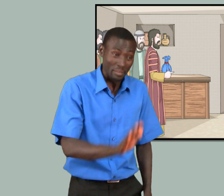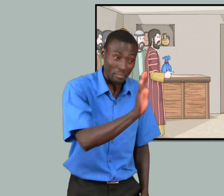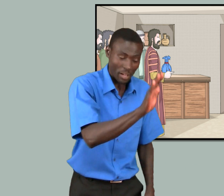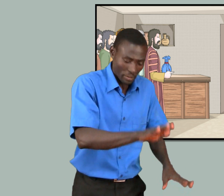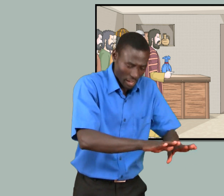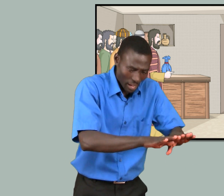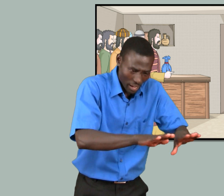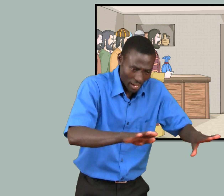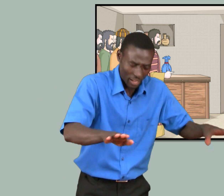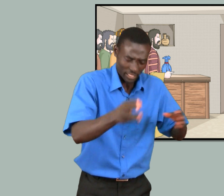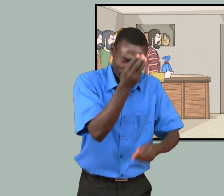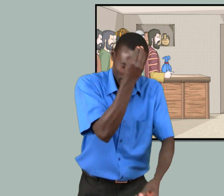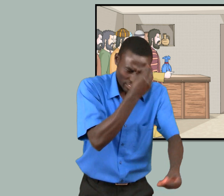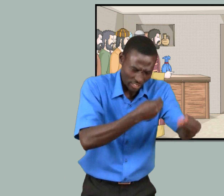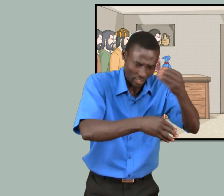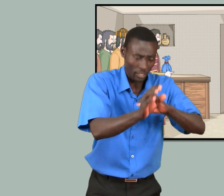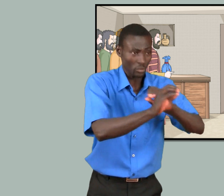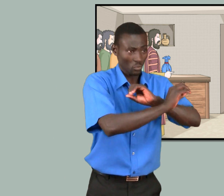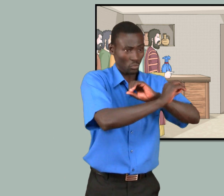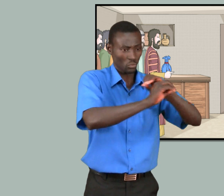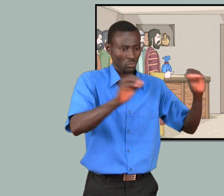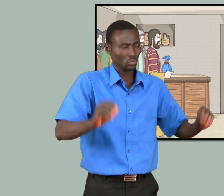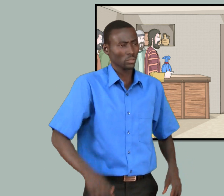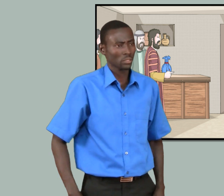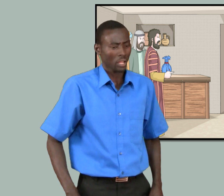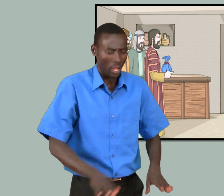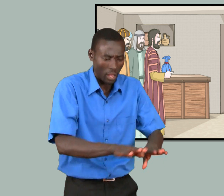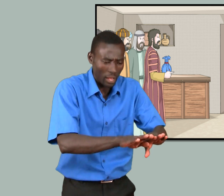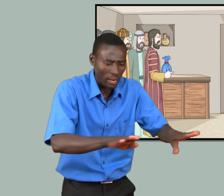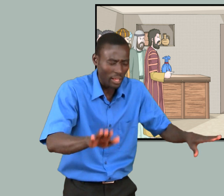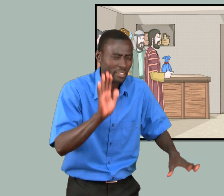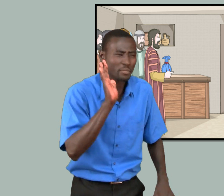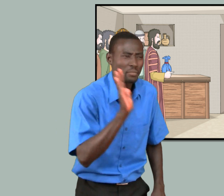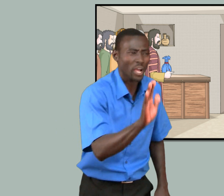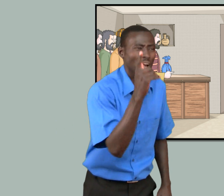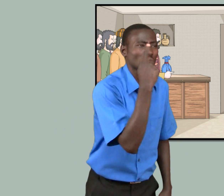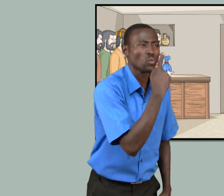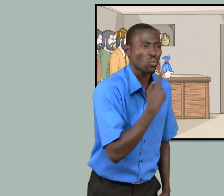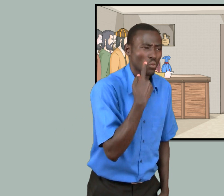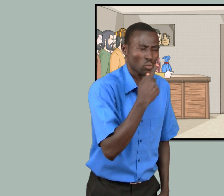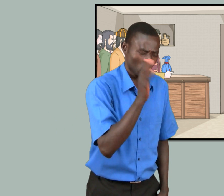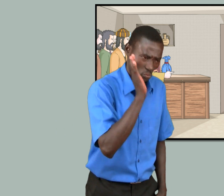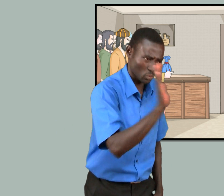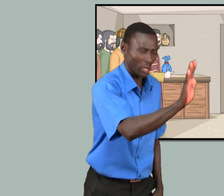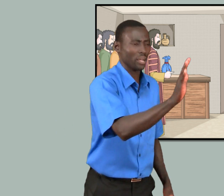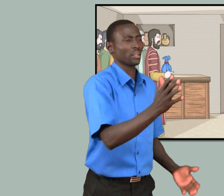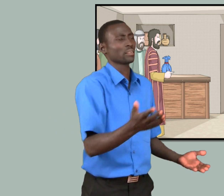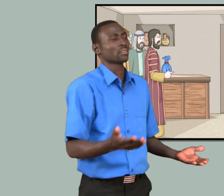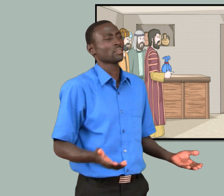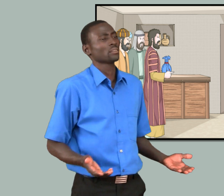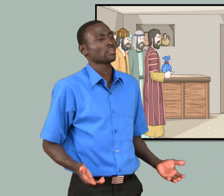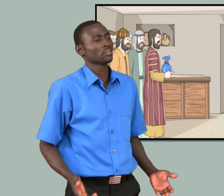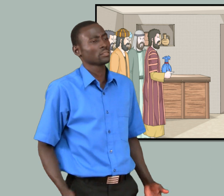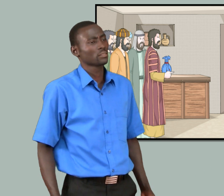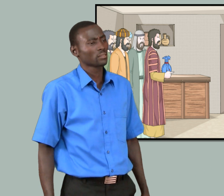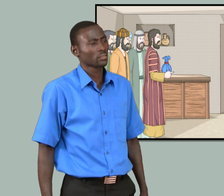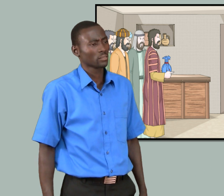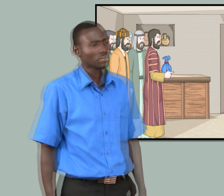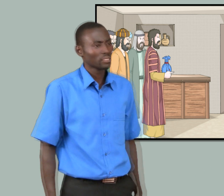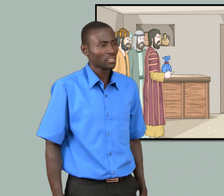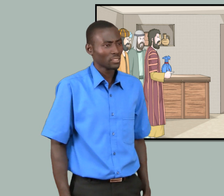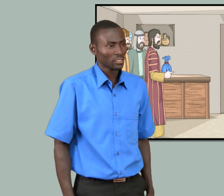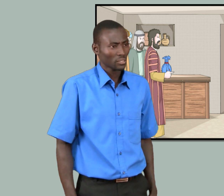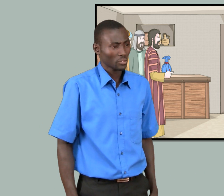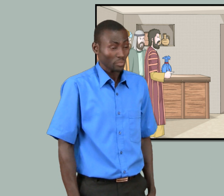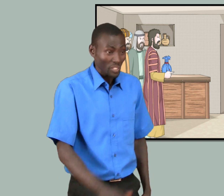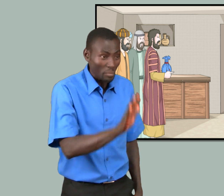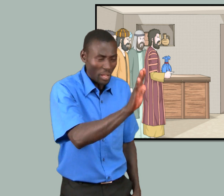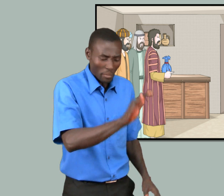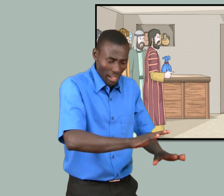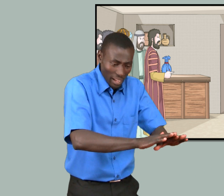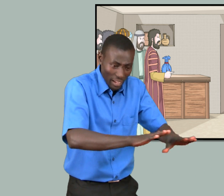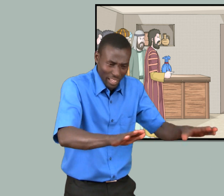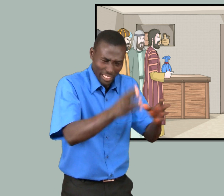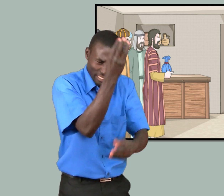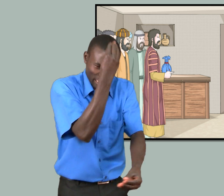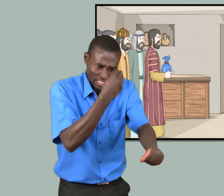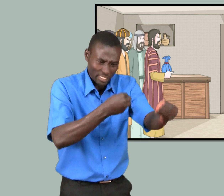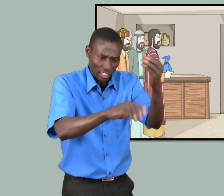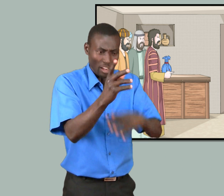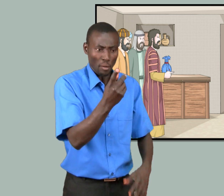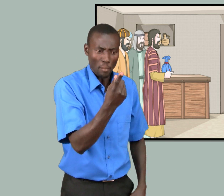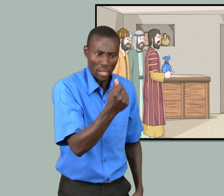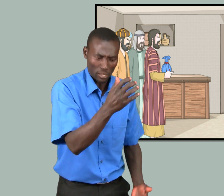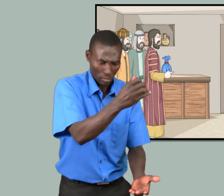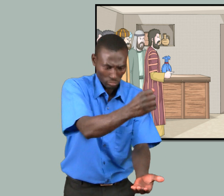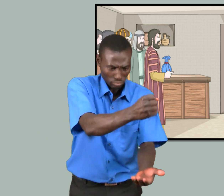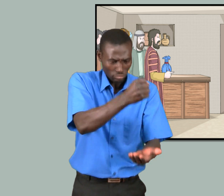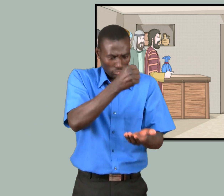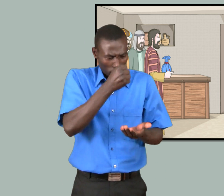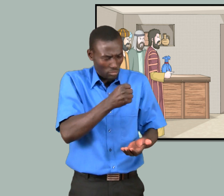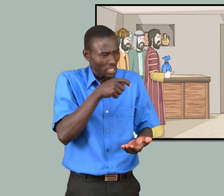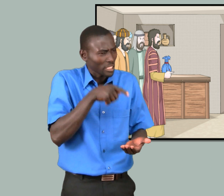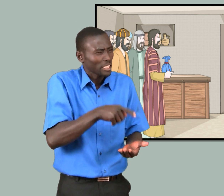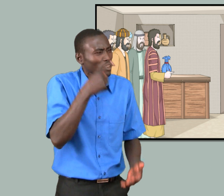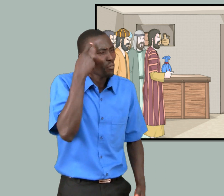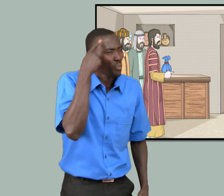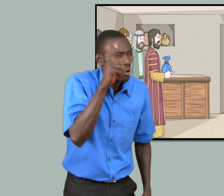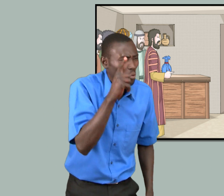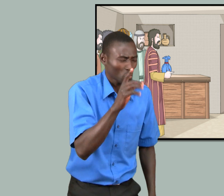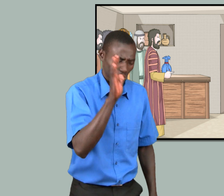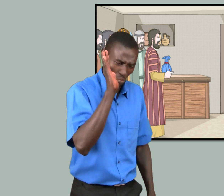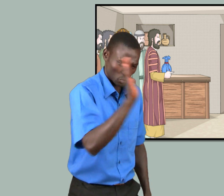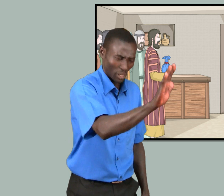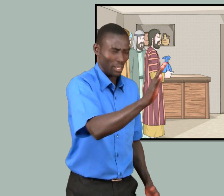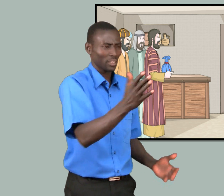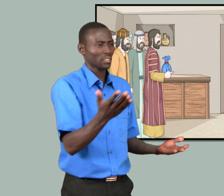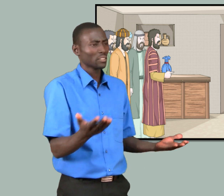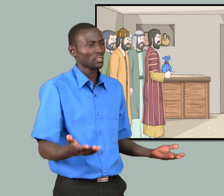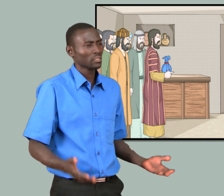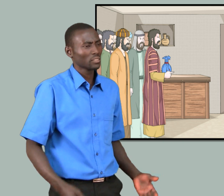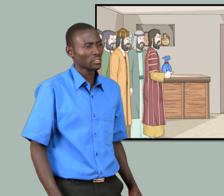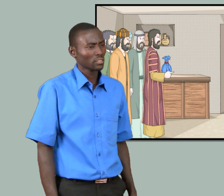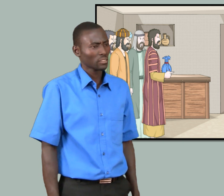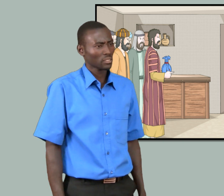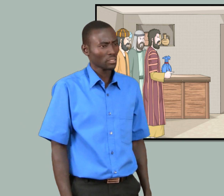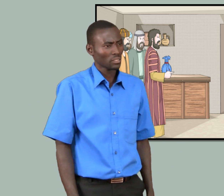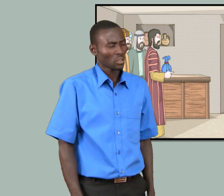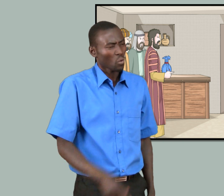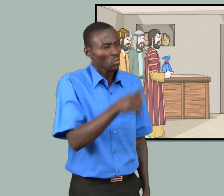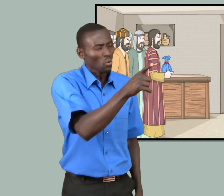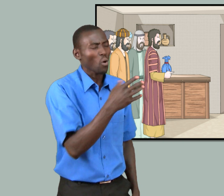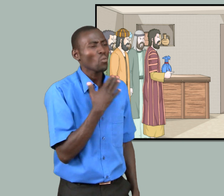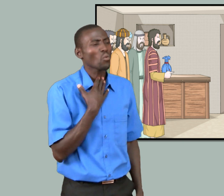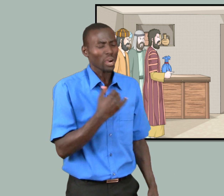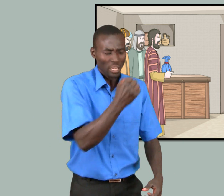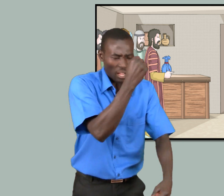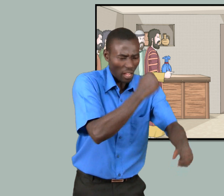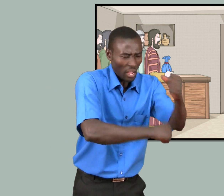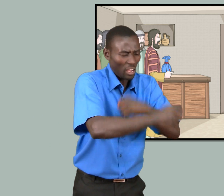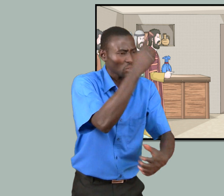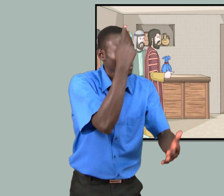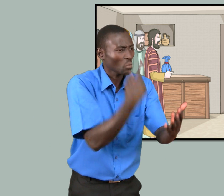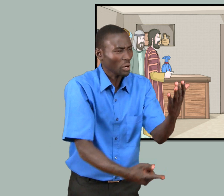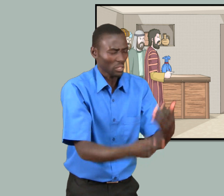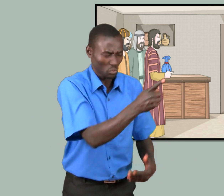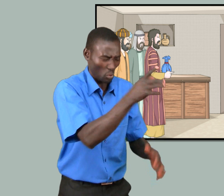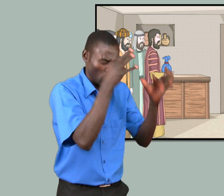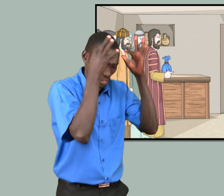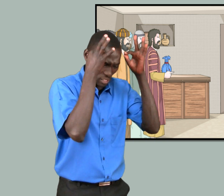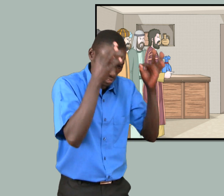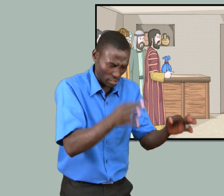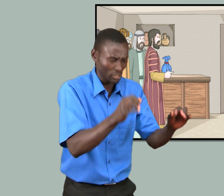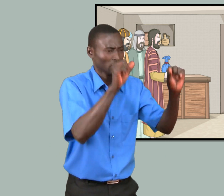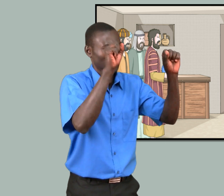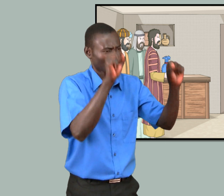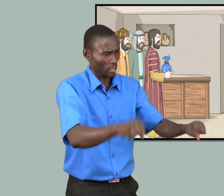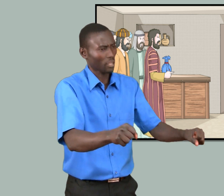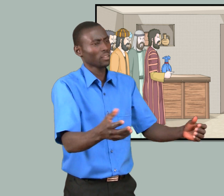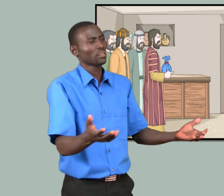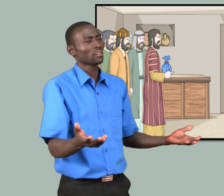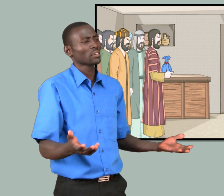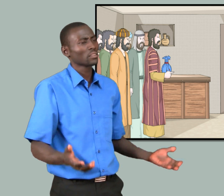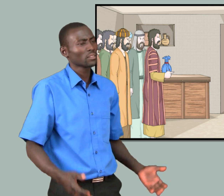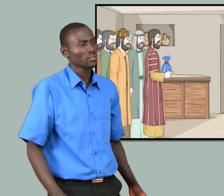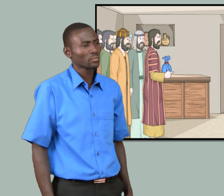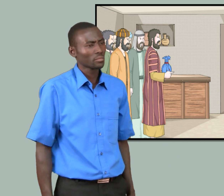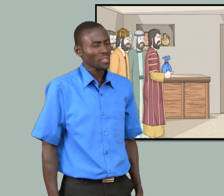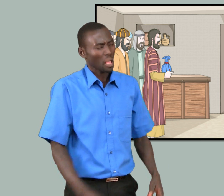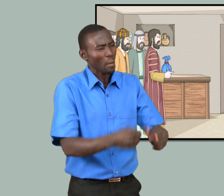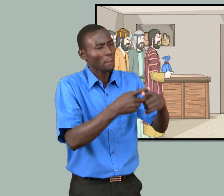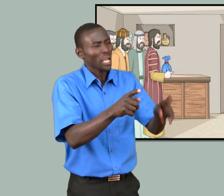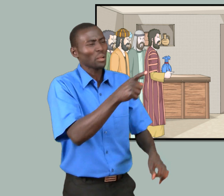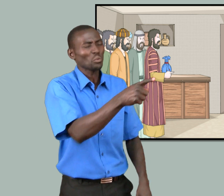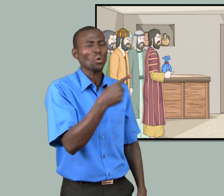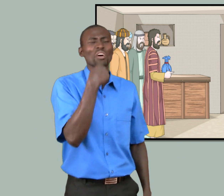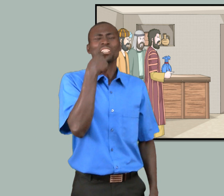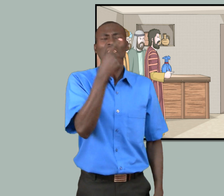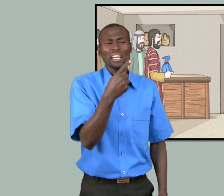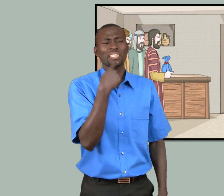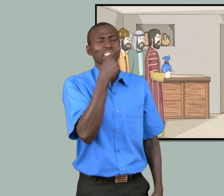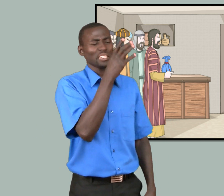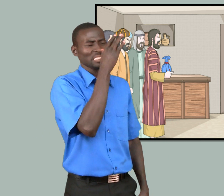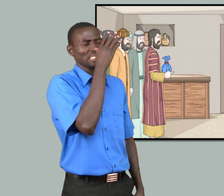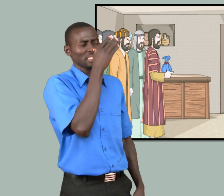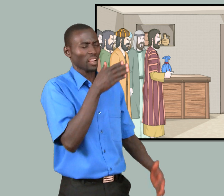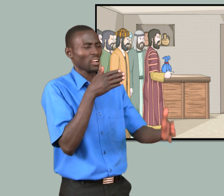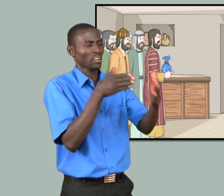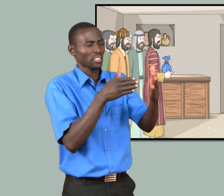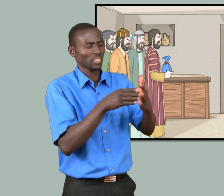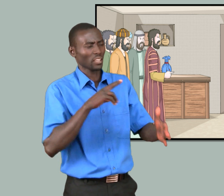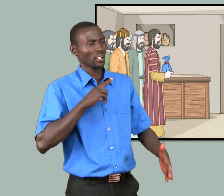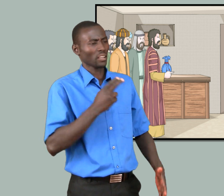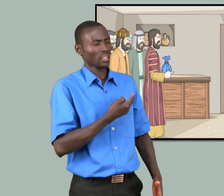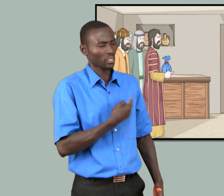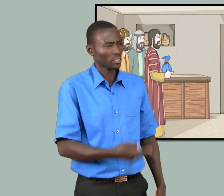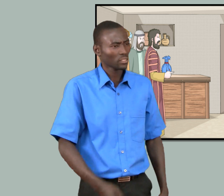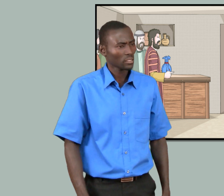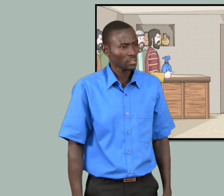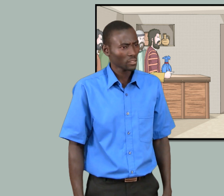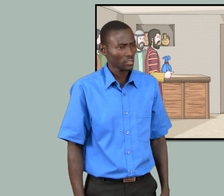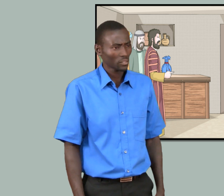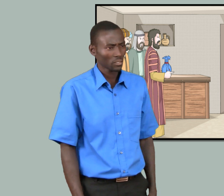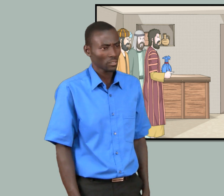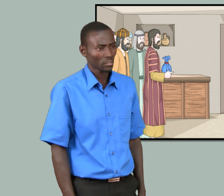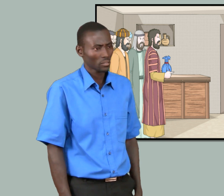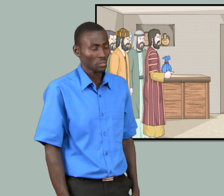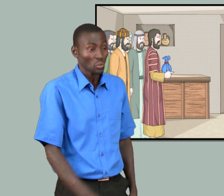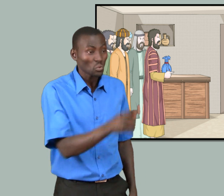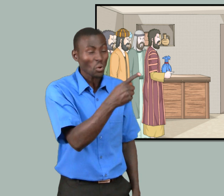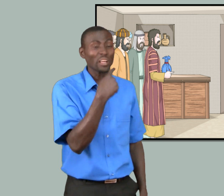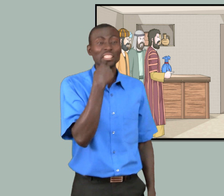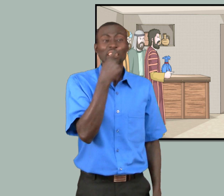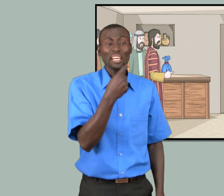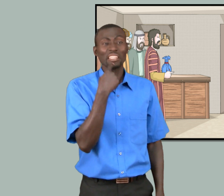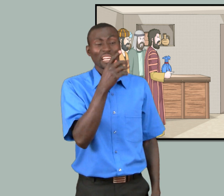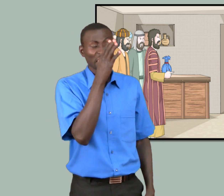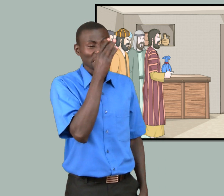Did it not belong to you before it was sold? And after it was sold, was it not at your disposal?